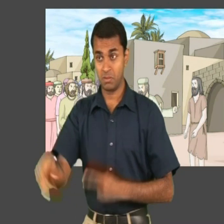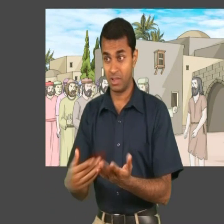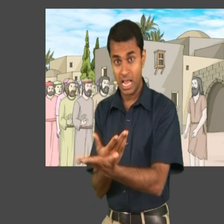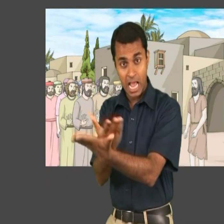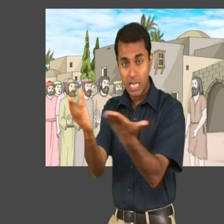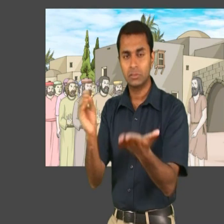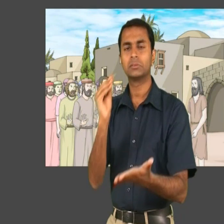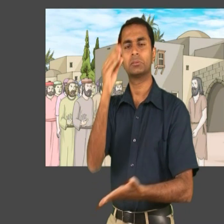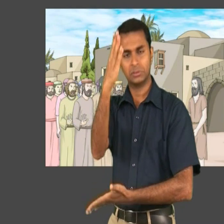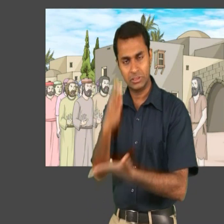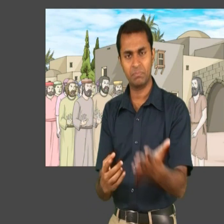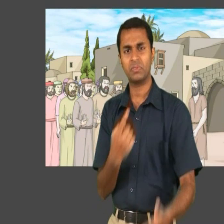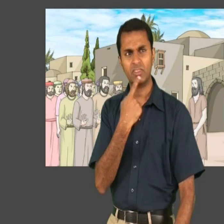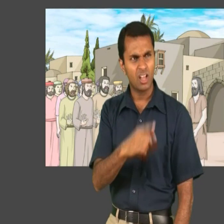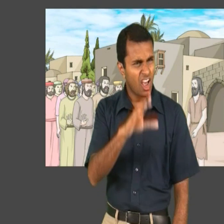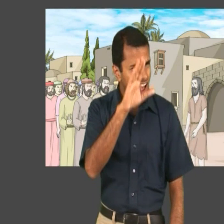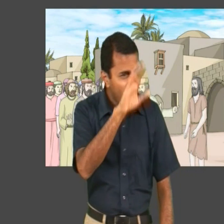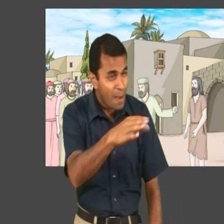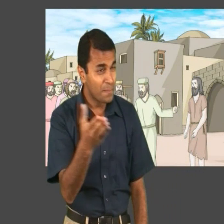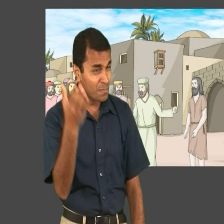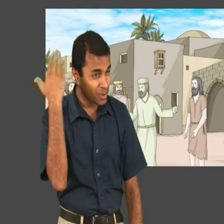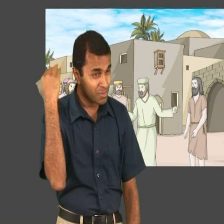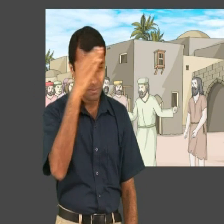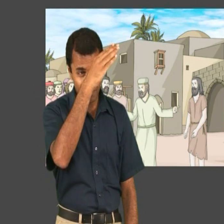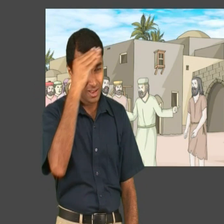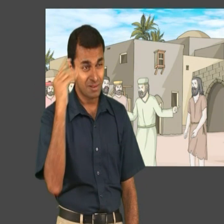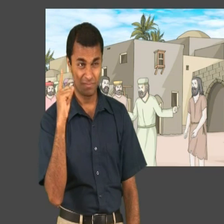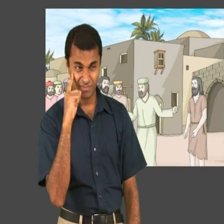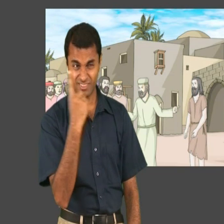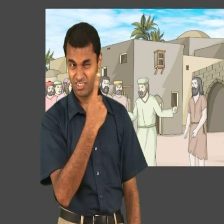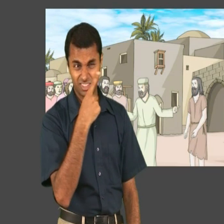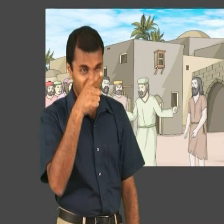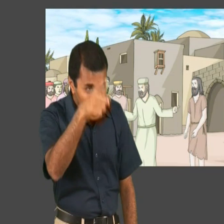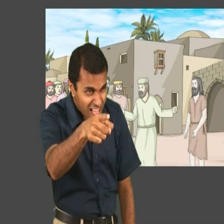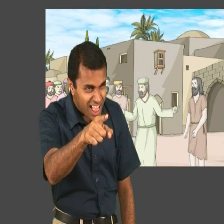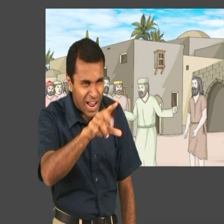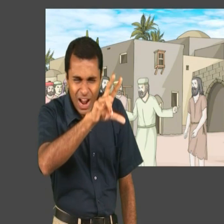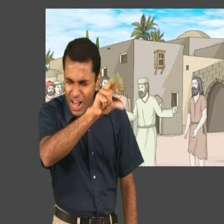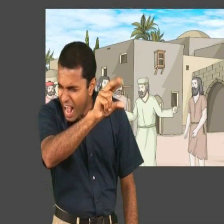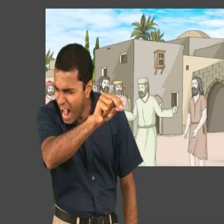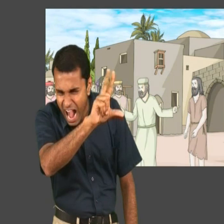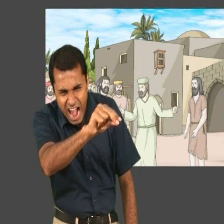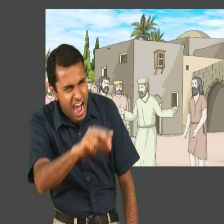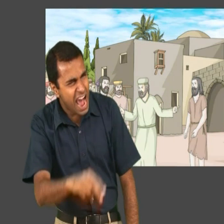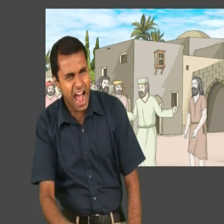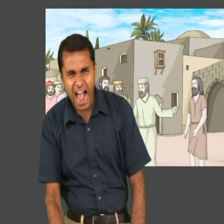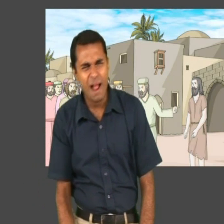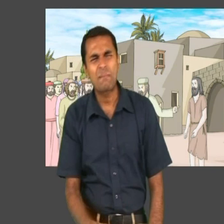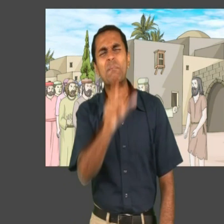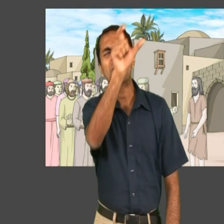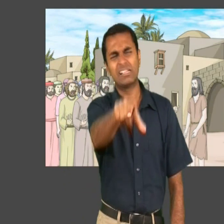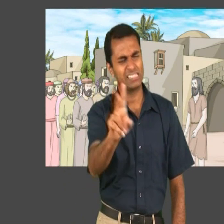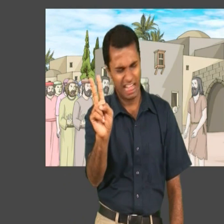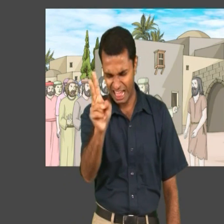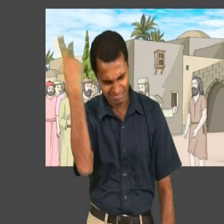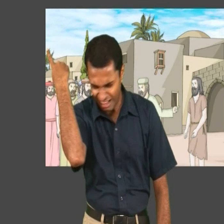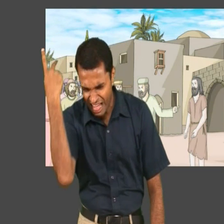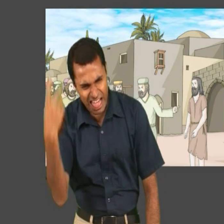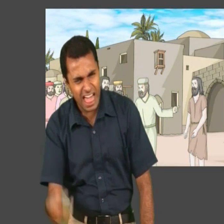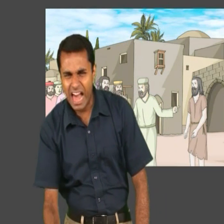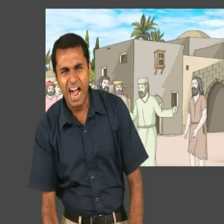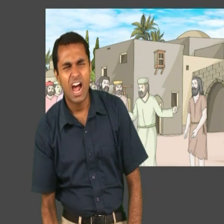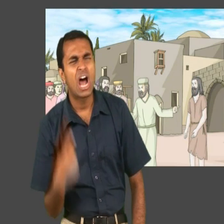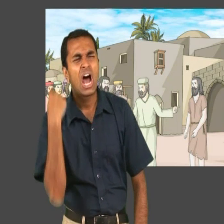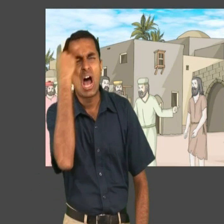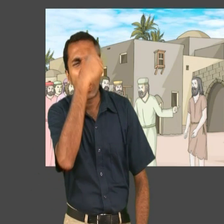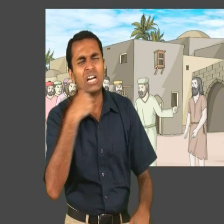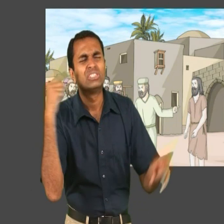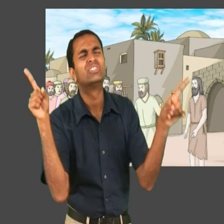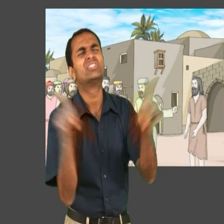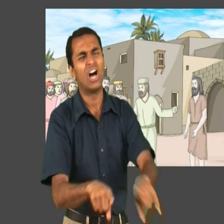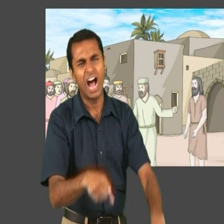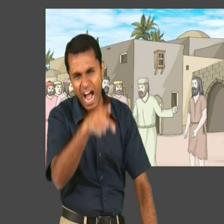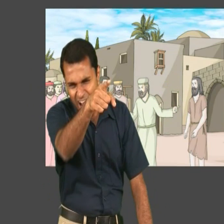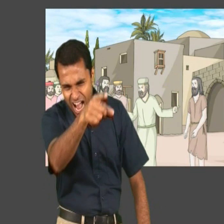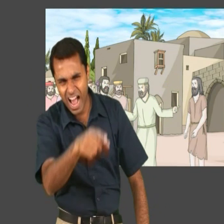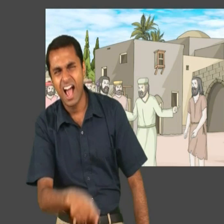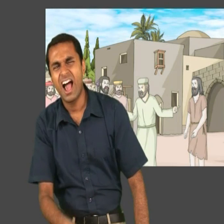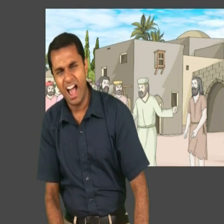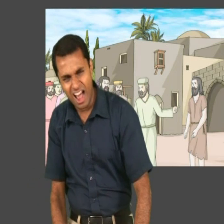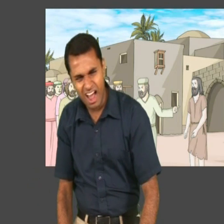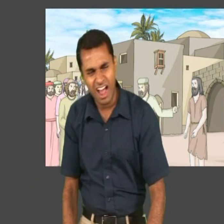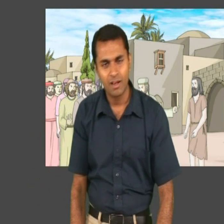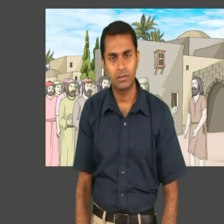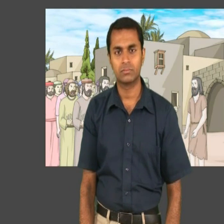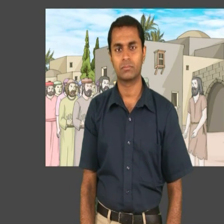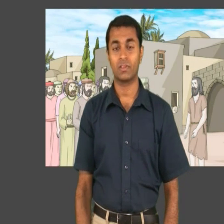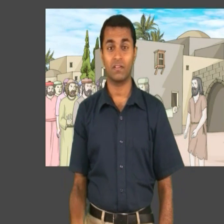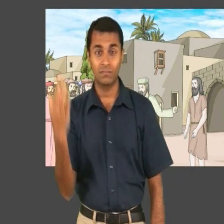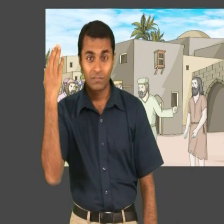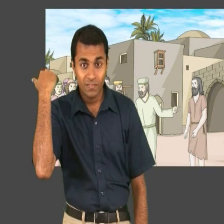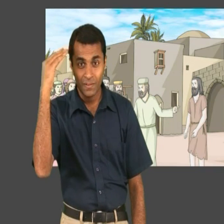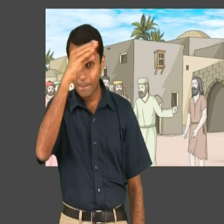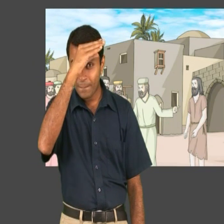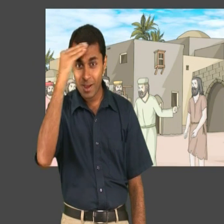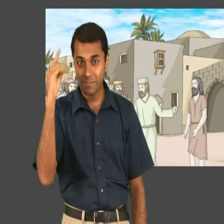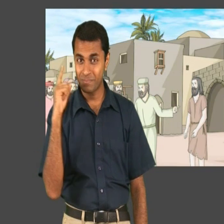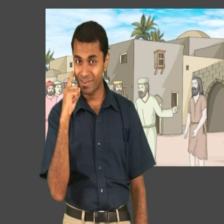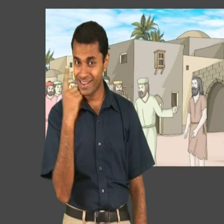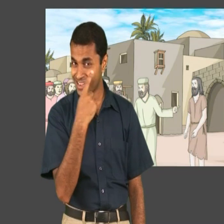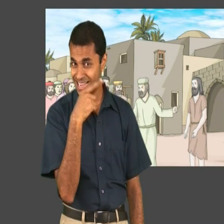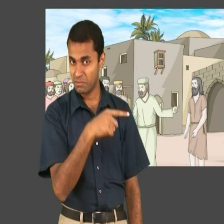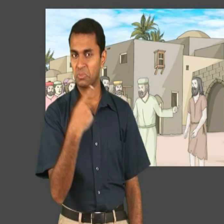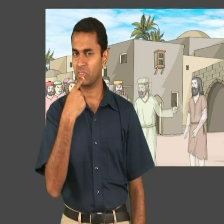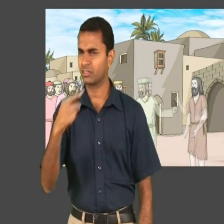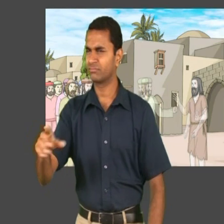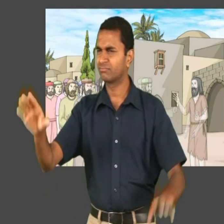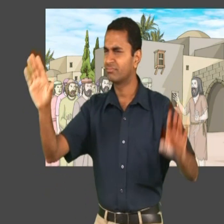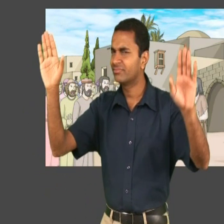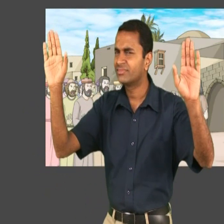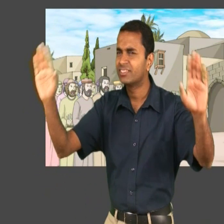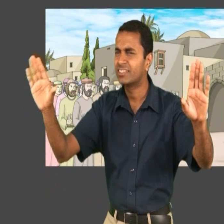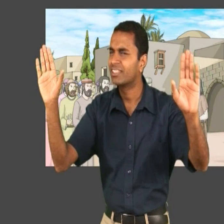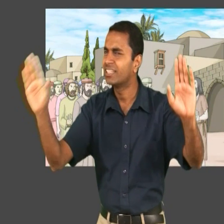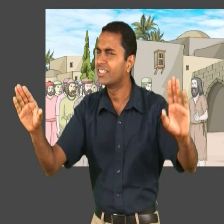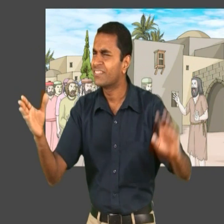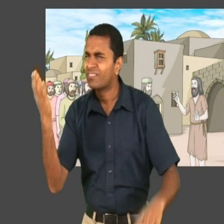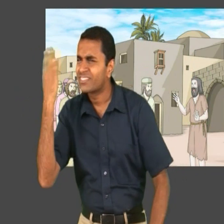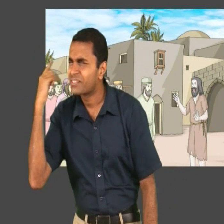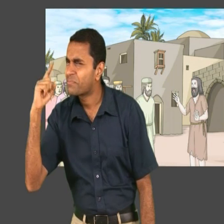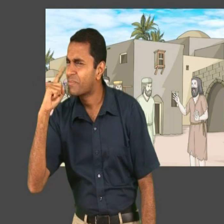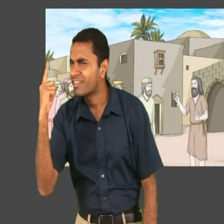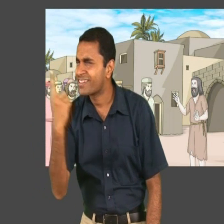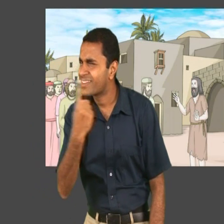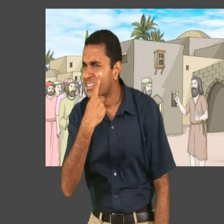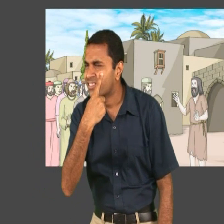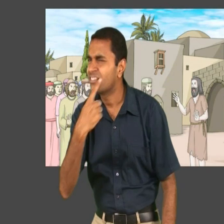Some claimed that he was, but others said, “No, he just looks like him.”